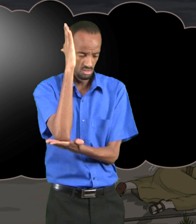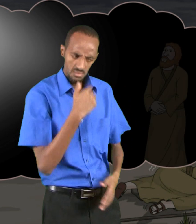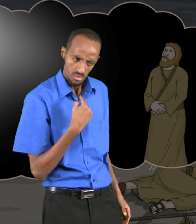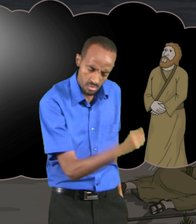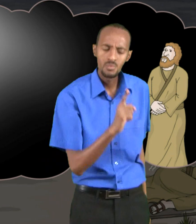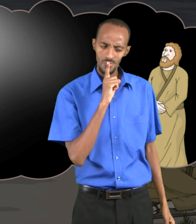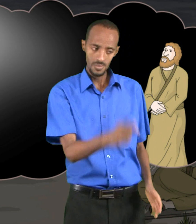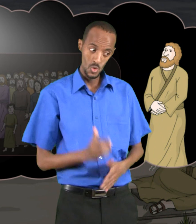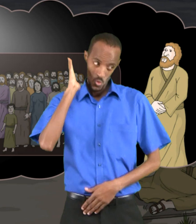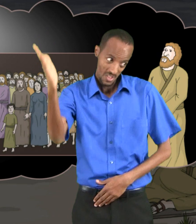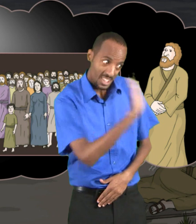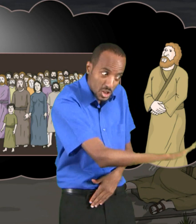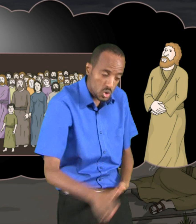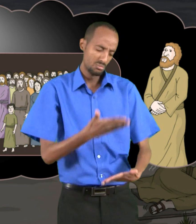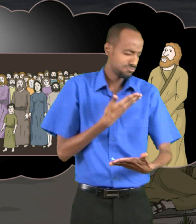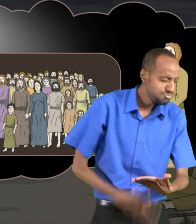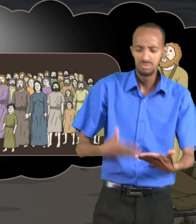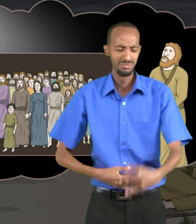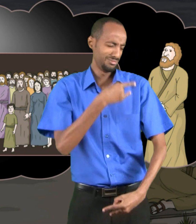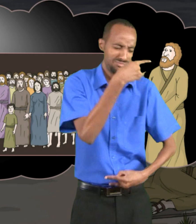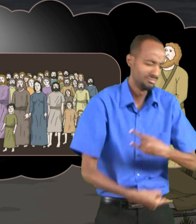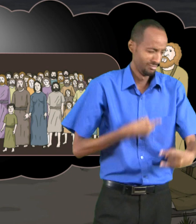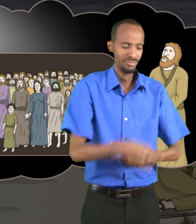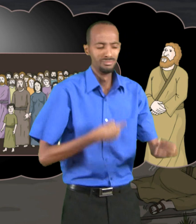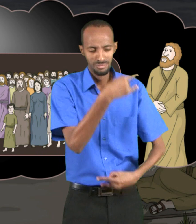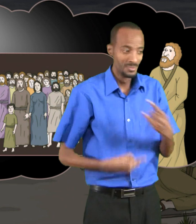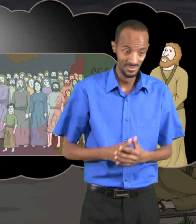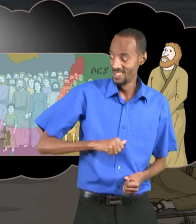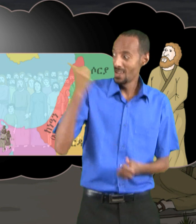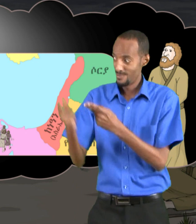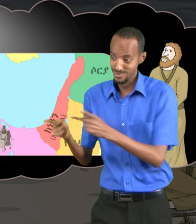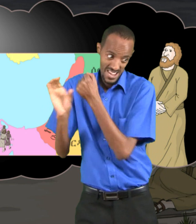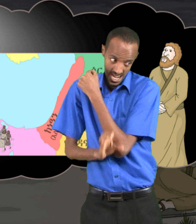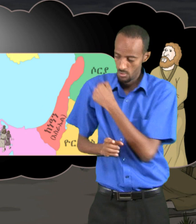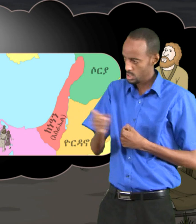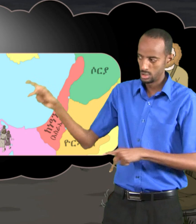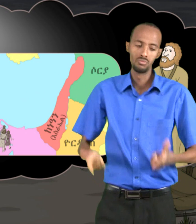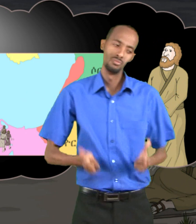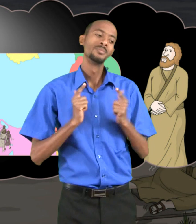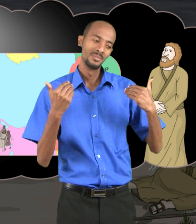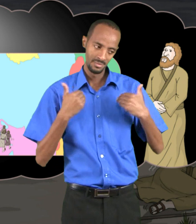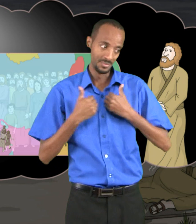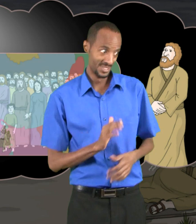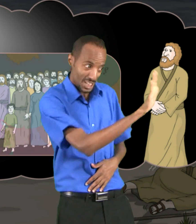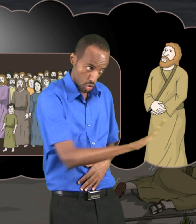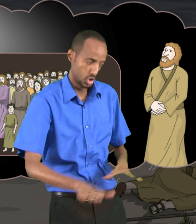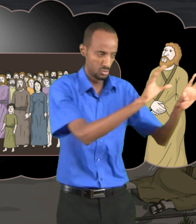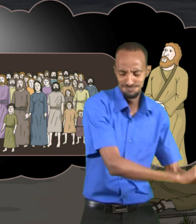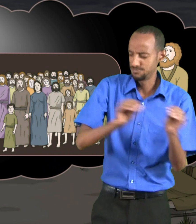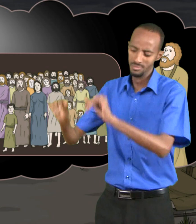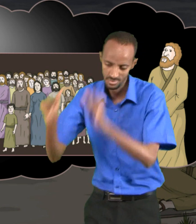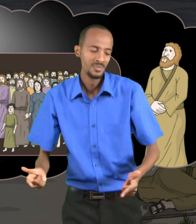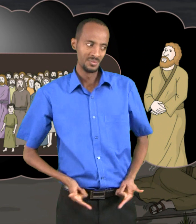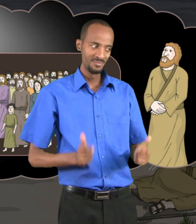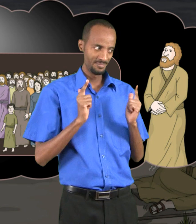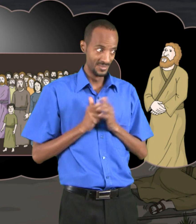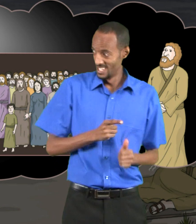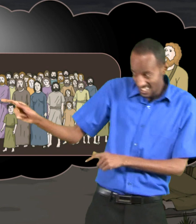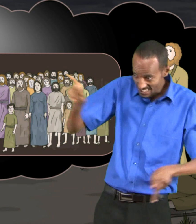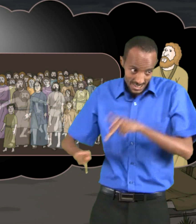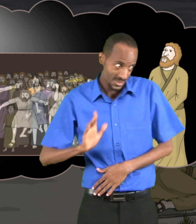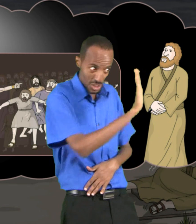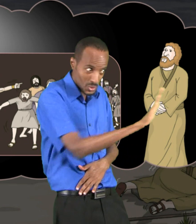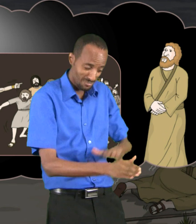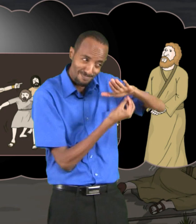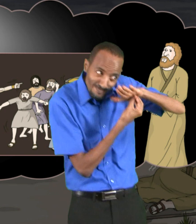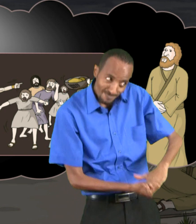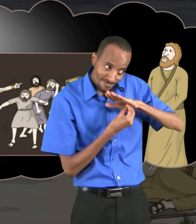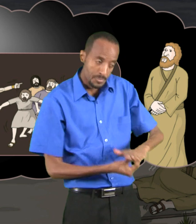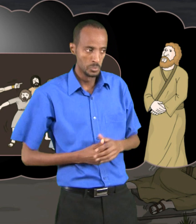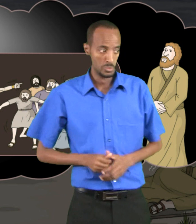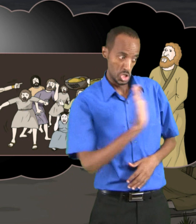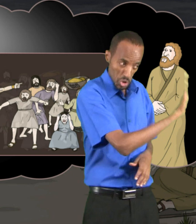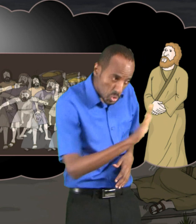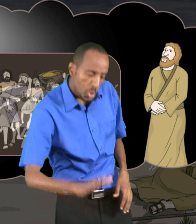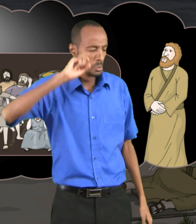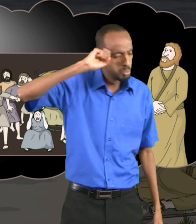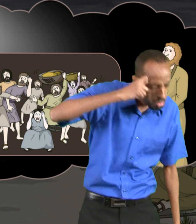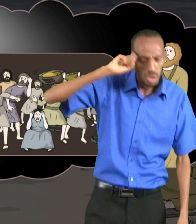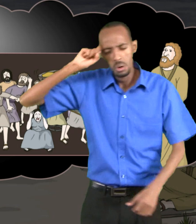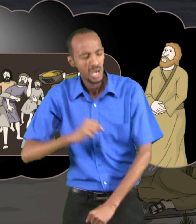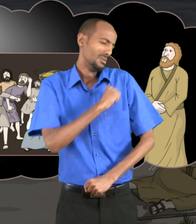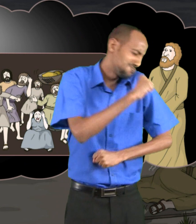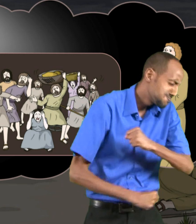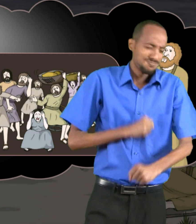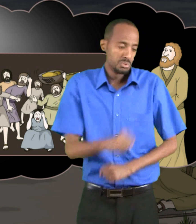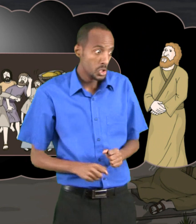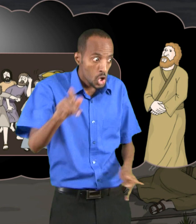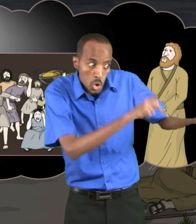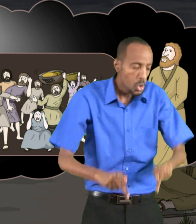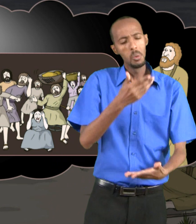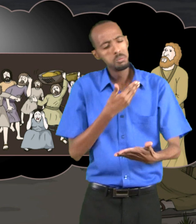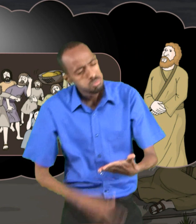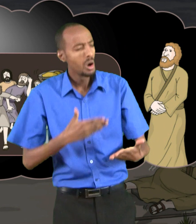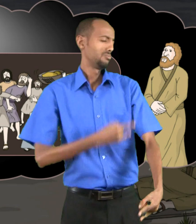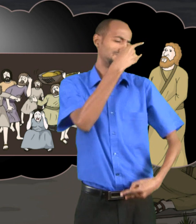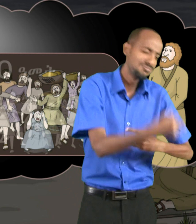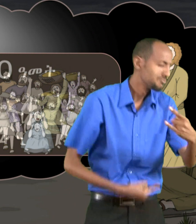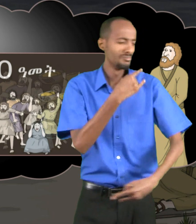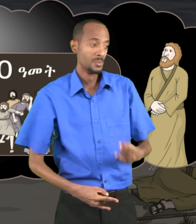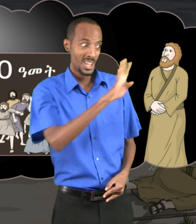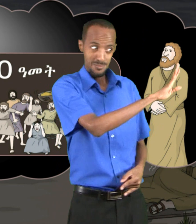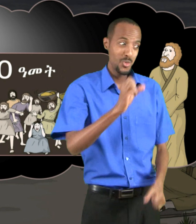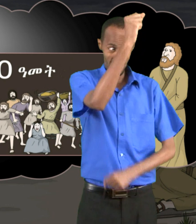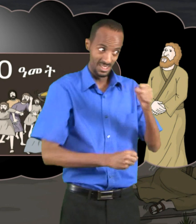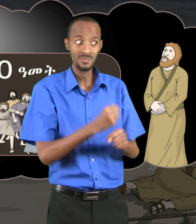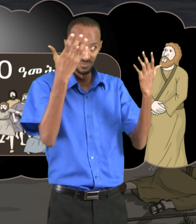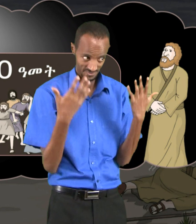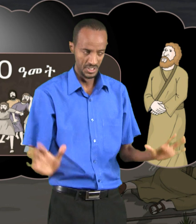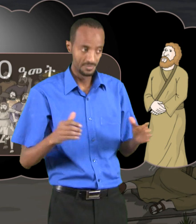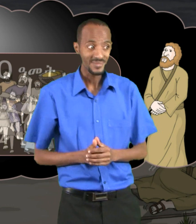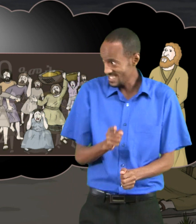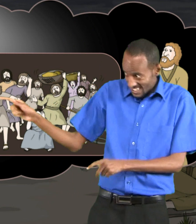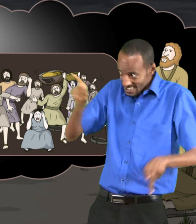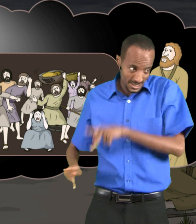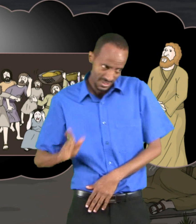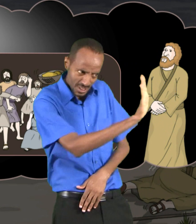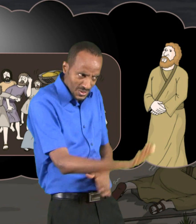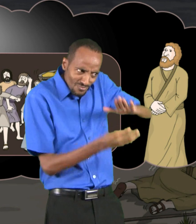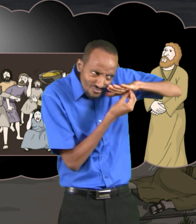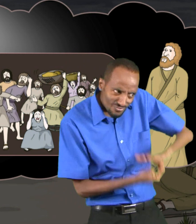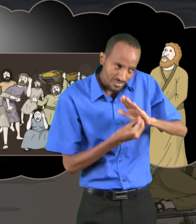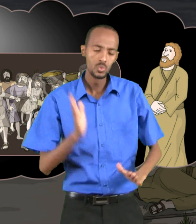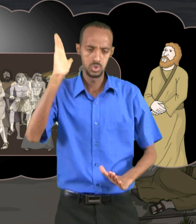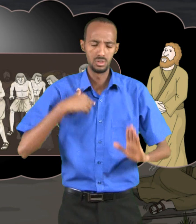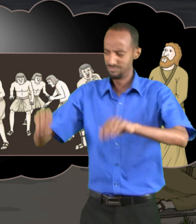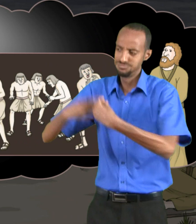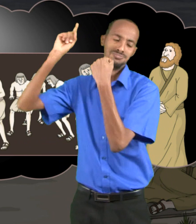Then the LORD said to Abram, “Know for certain that your descendants will be strangers in a land that is not their own, and they will be enslaved and mistreated four hundred years.